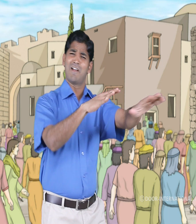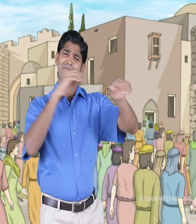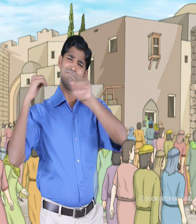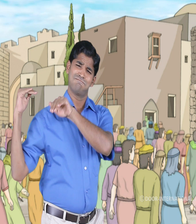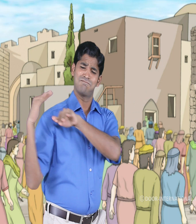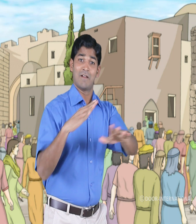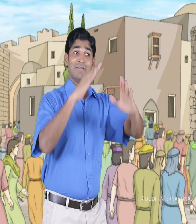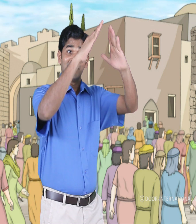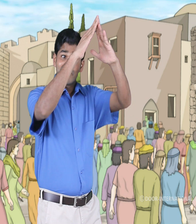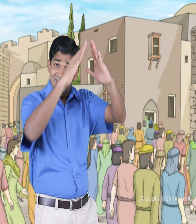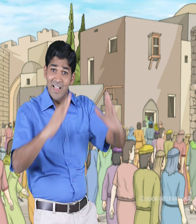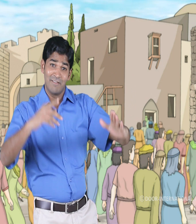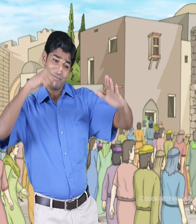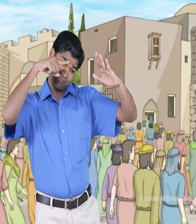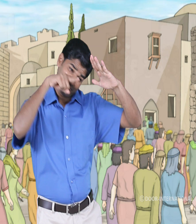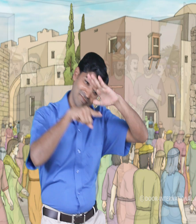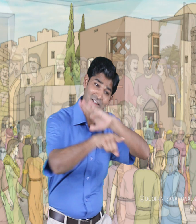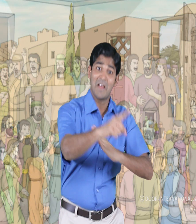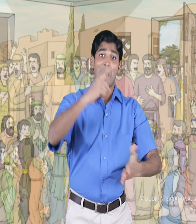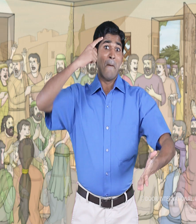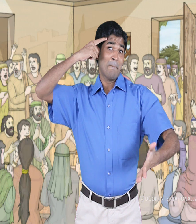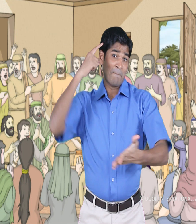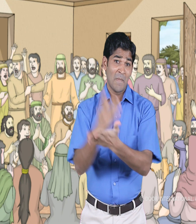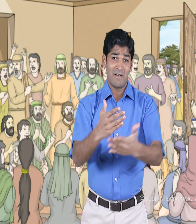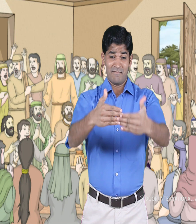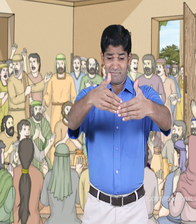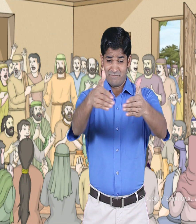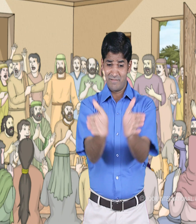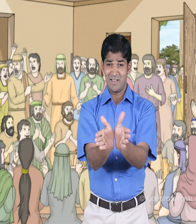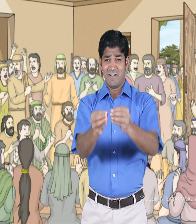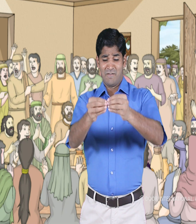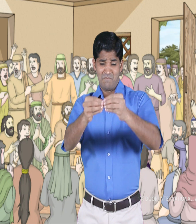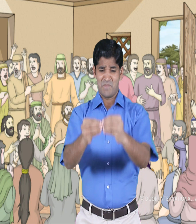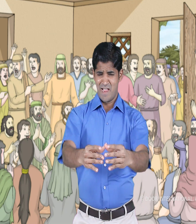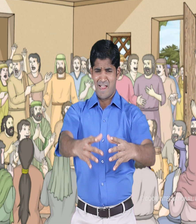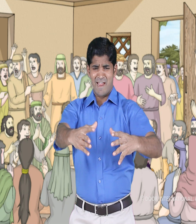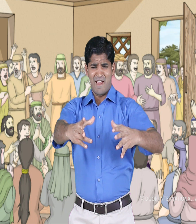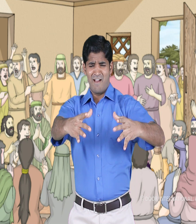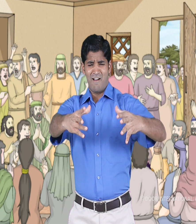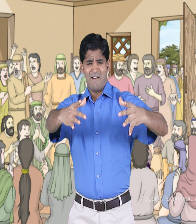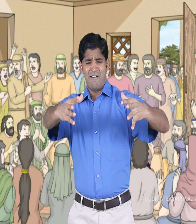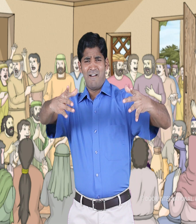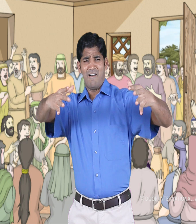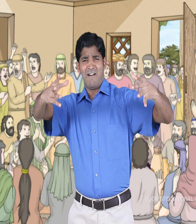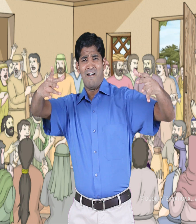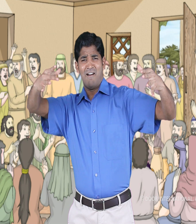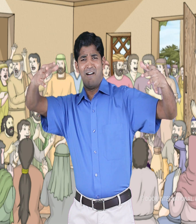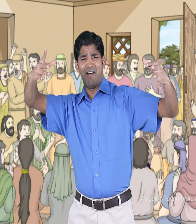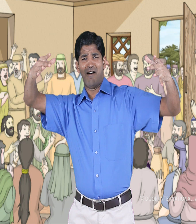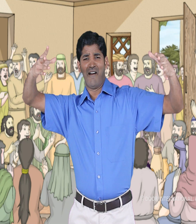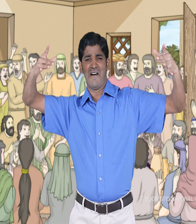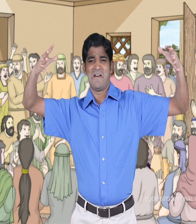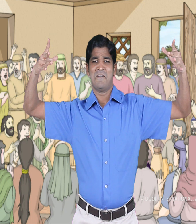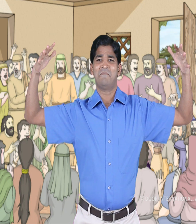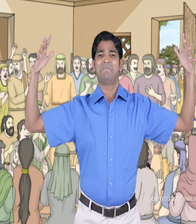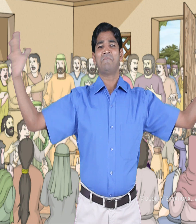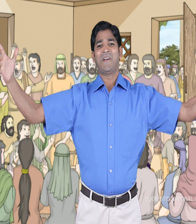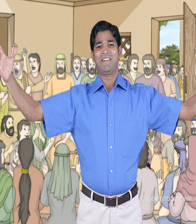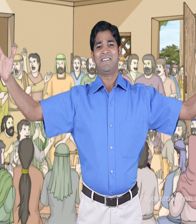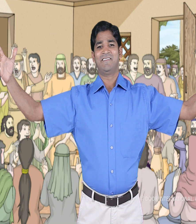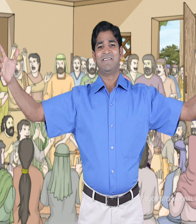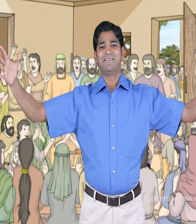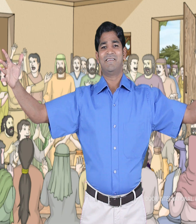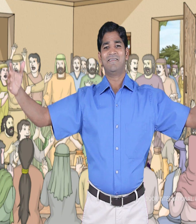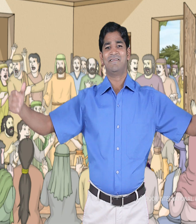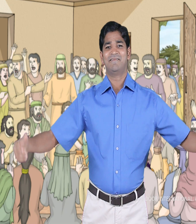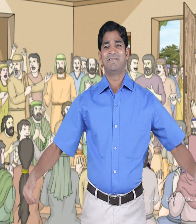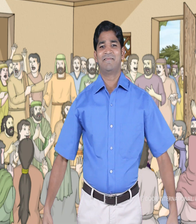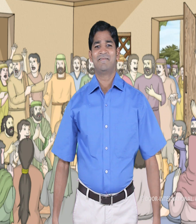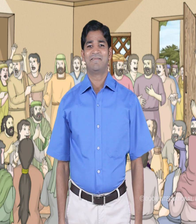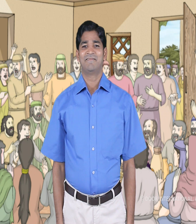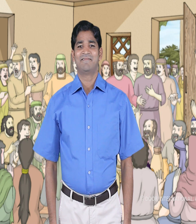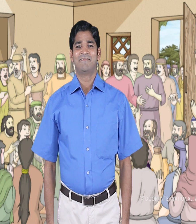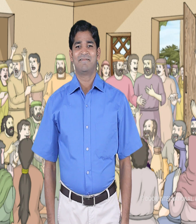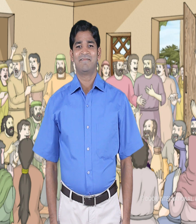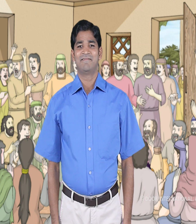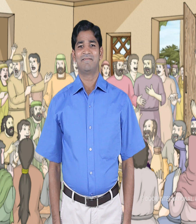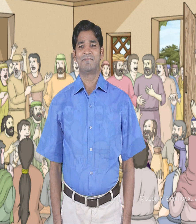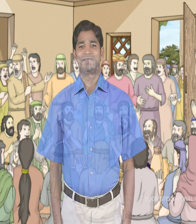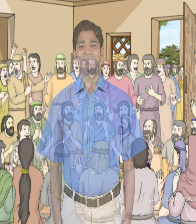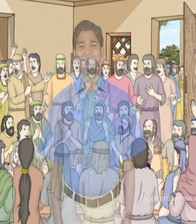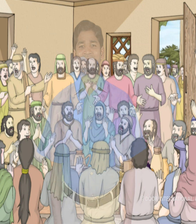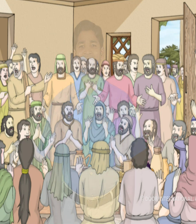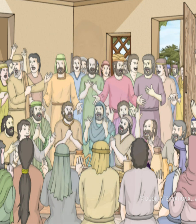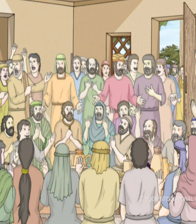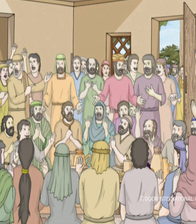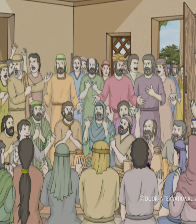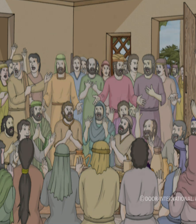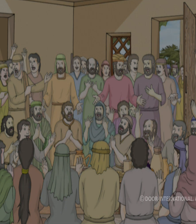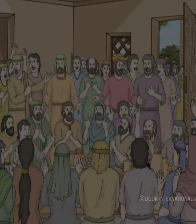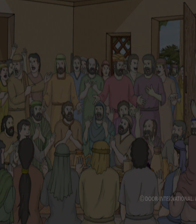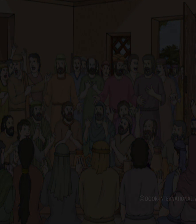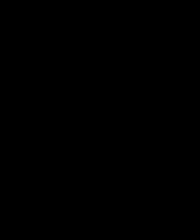And the Lord added to their number daily those who were being saved.